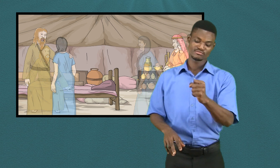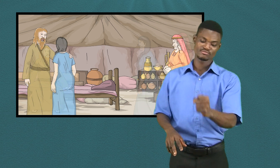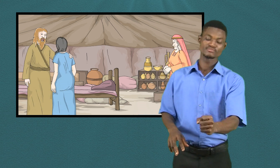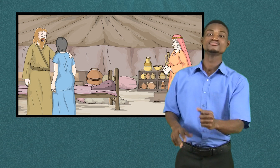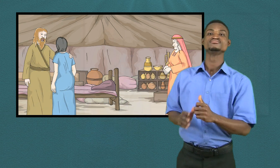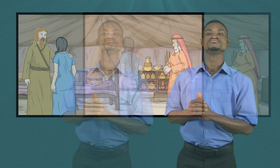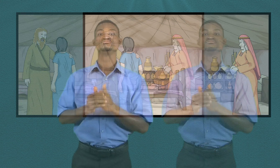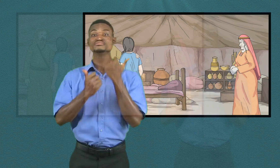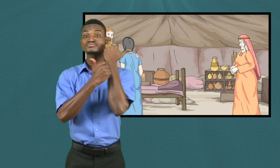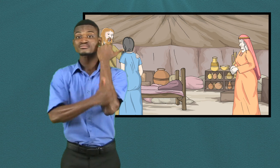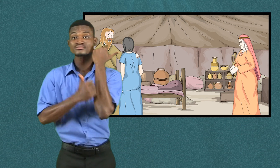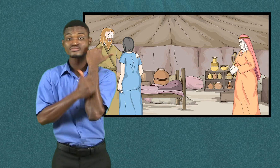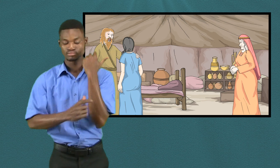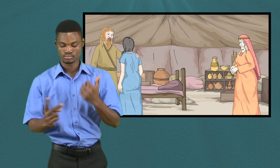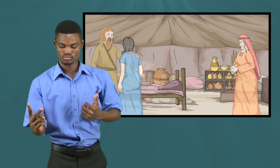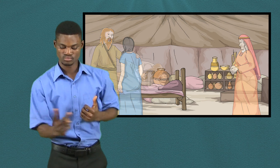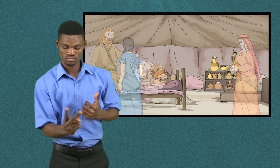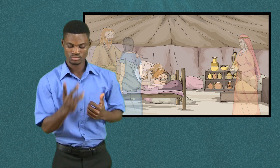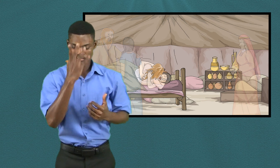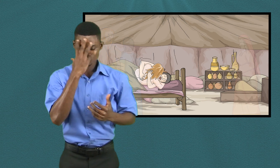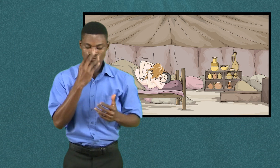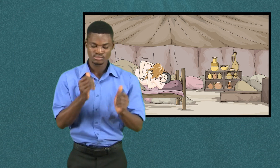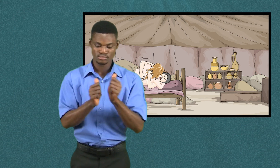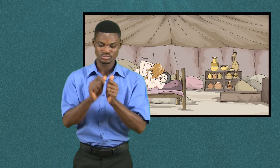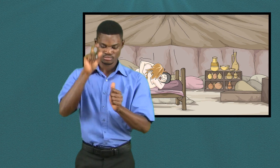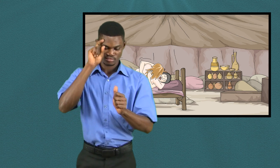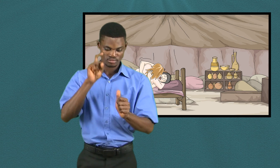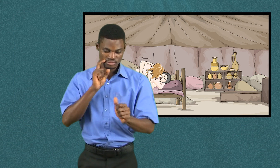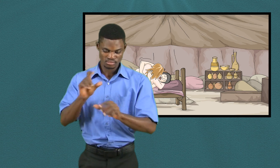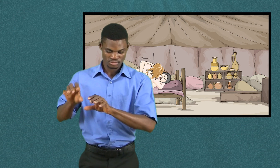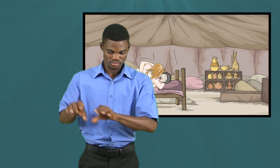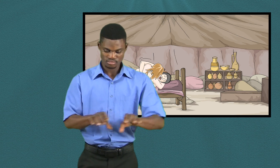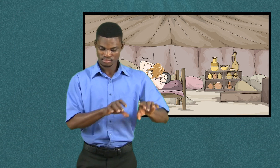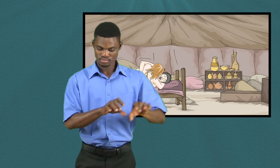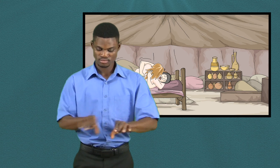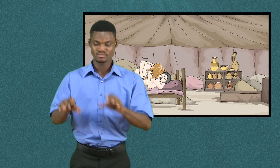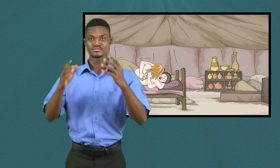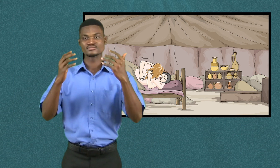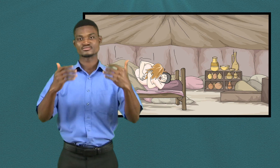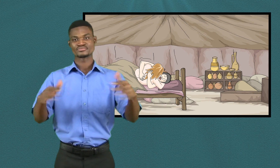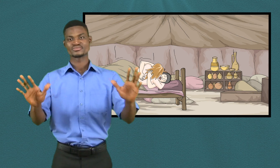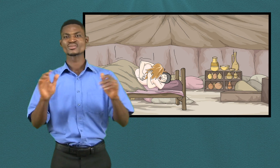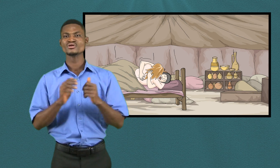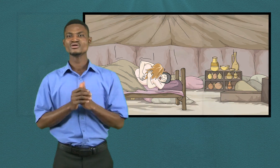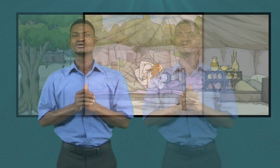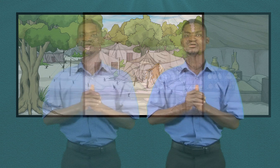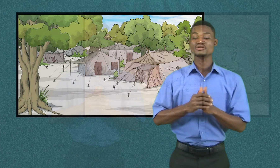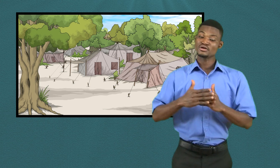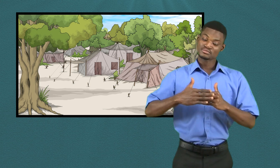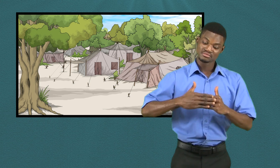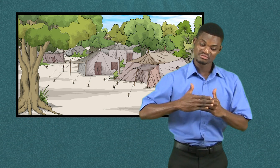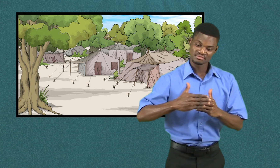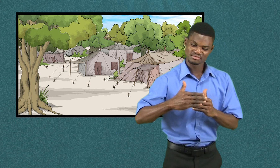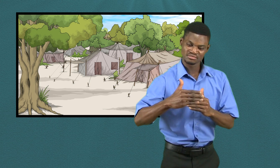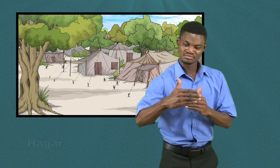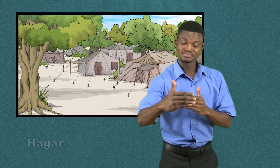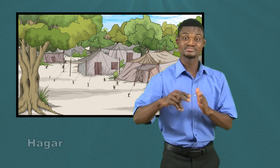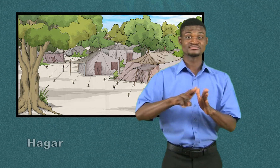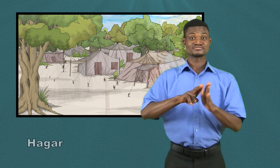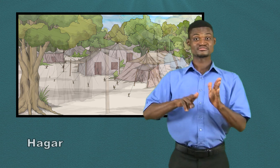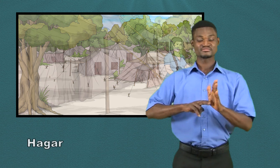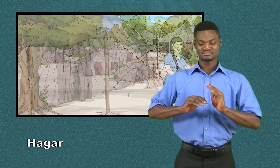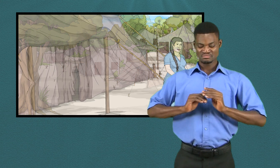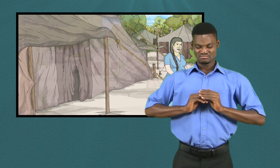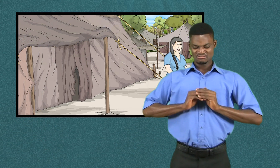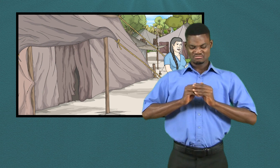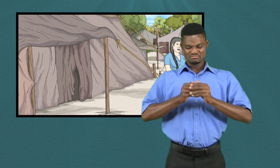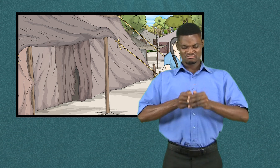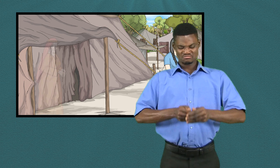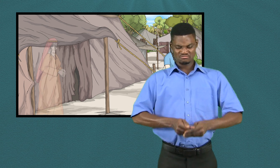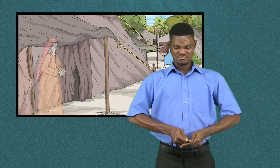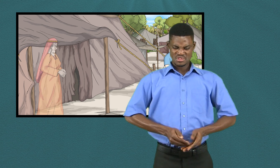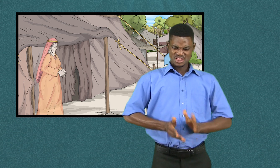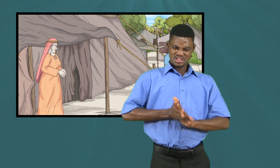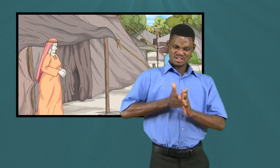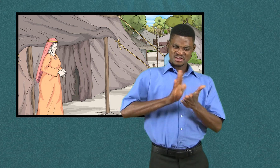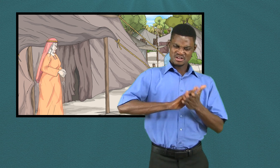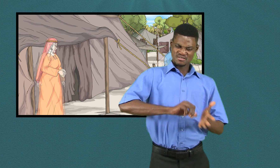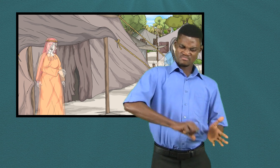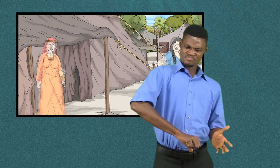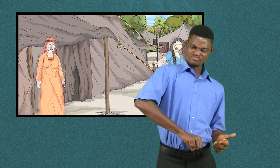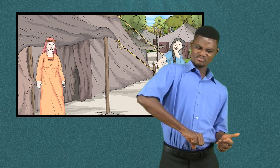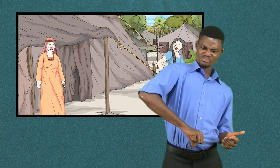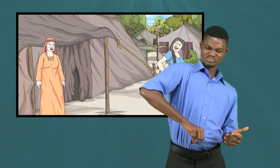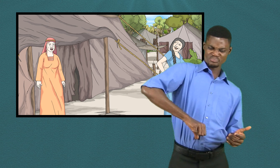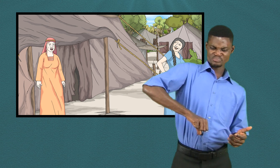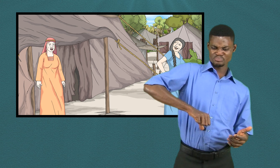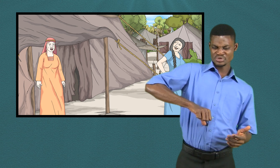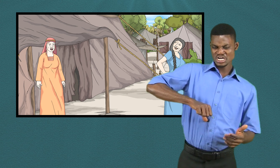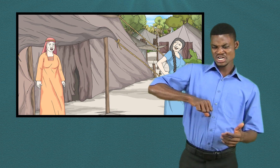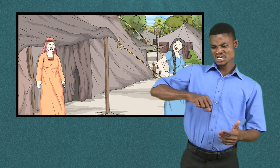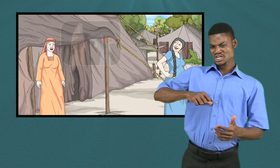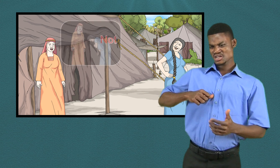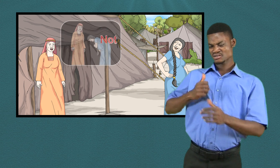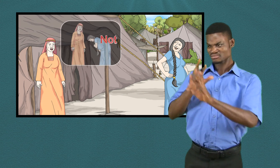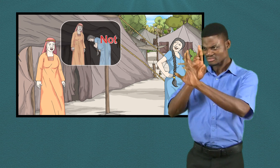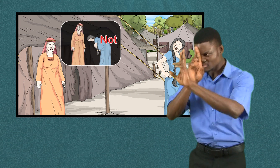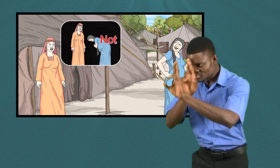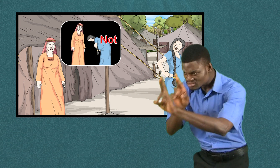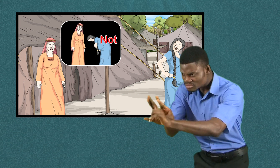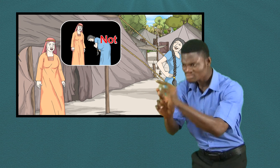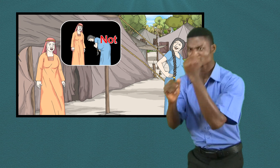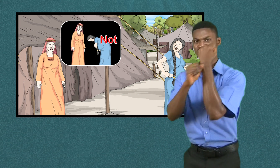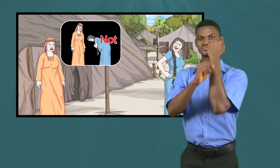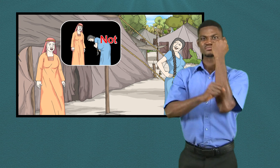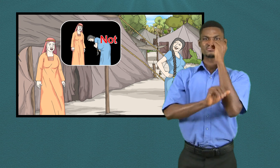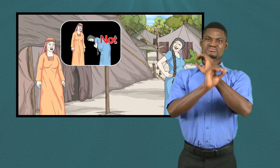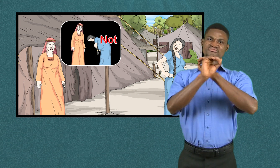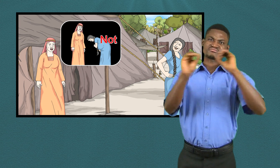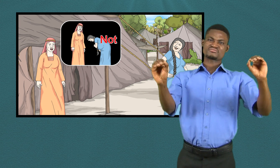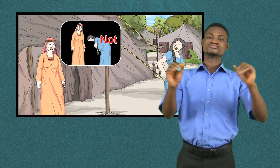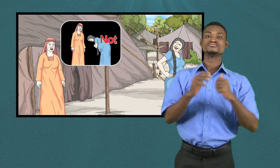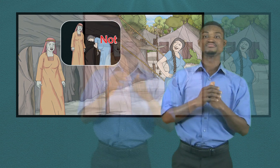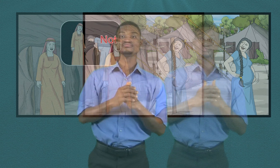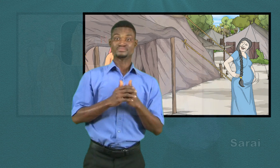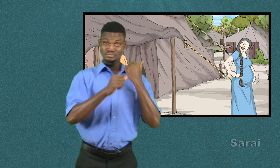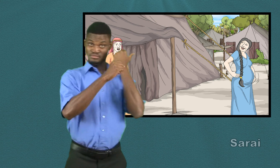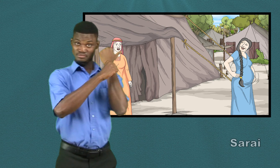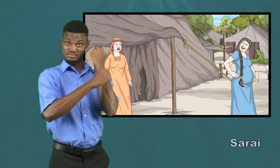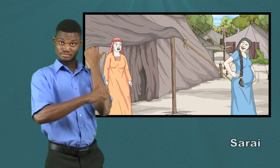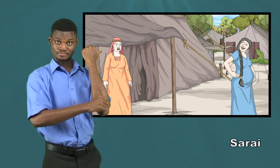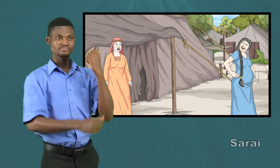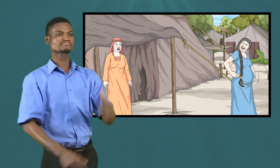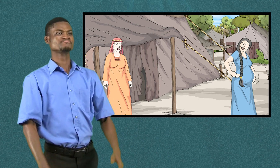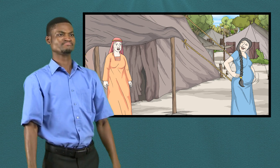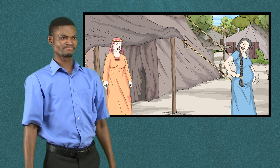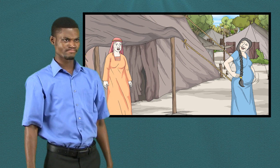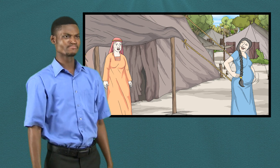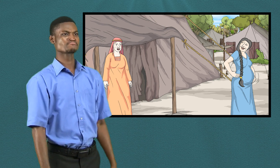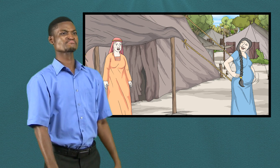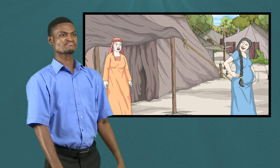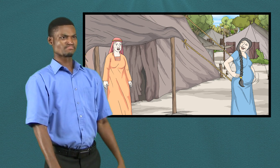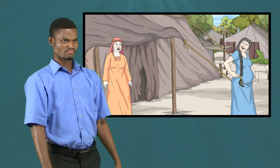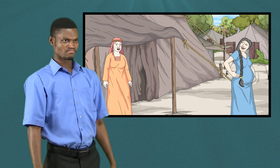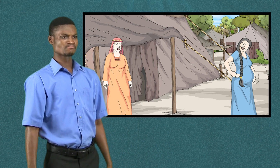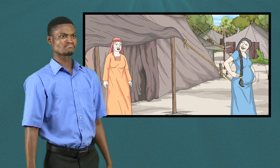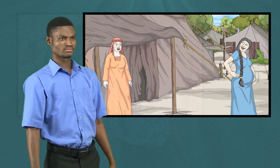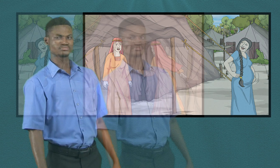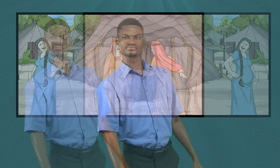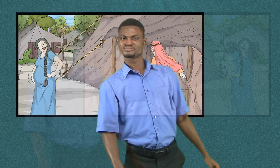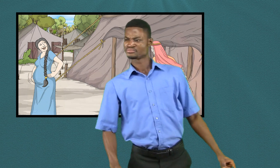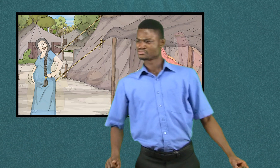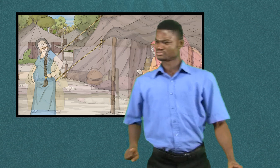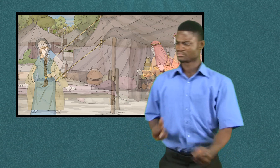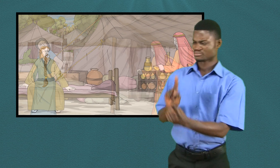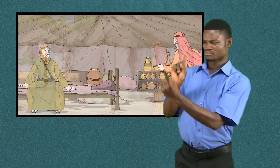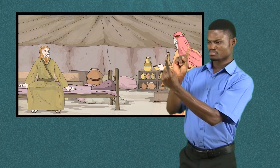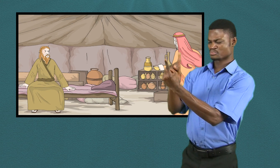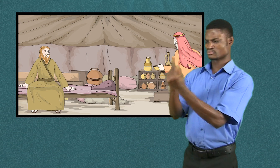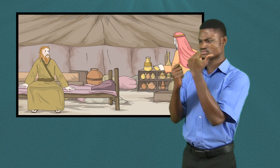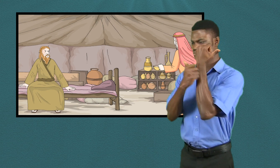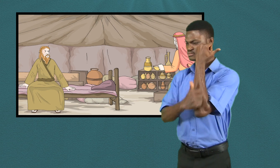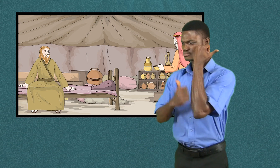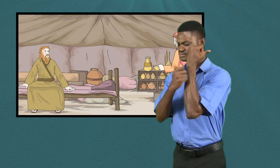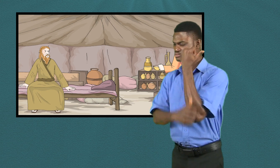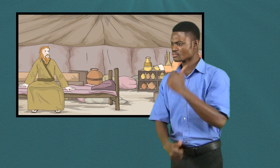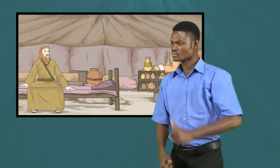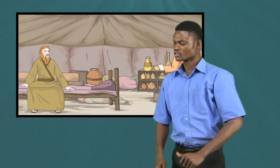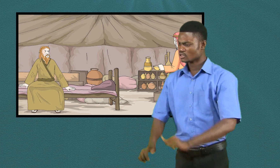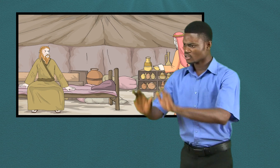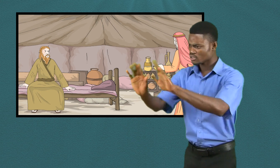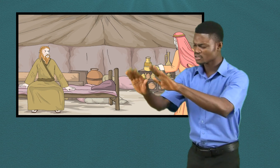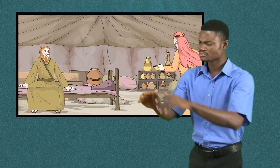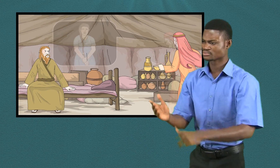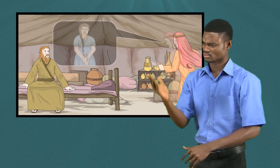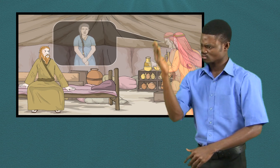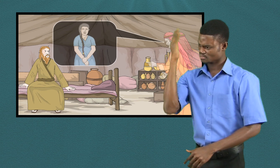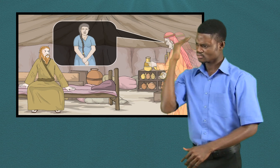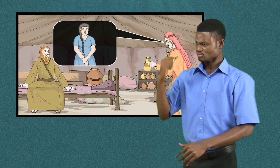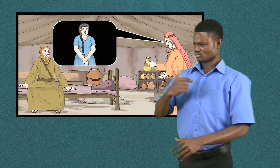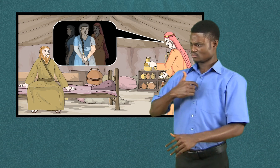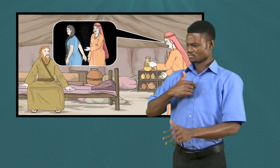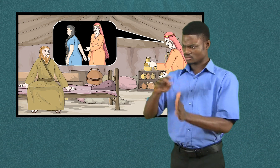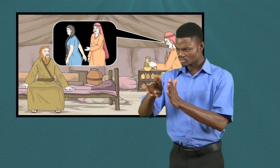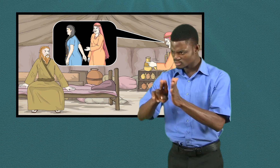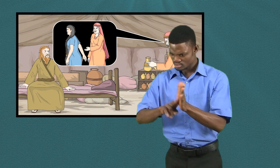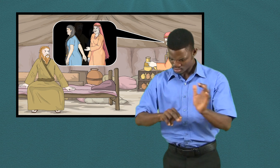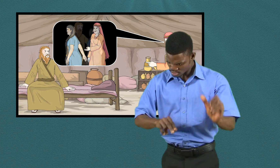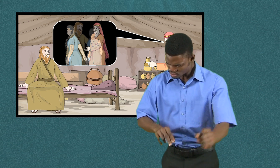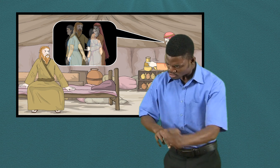And he slept with Hagar, and she conceived. But when Hagar realized that she was pregnant, she began to despise her mistress. Then Sarai said to Abram, “May the wrong done to me be upon you!